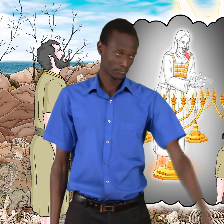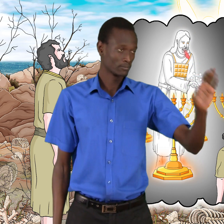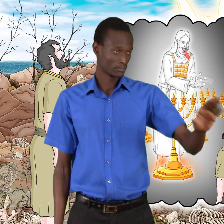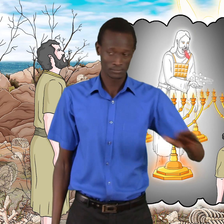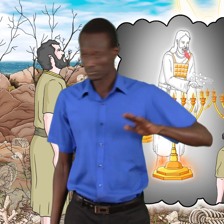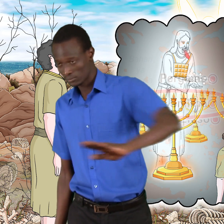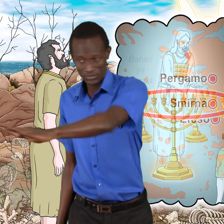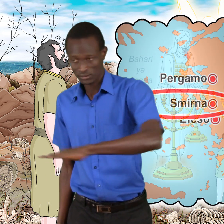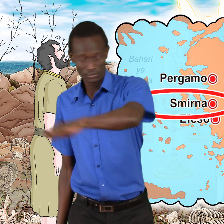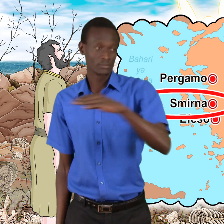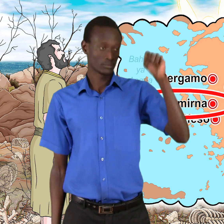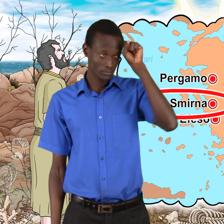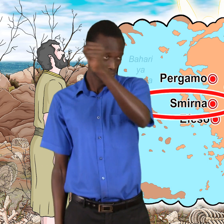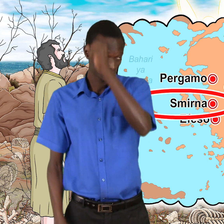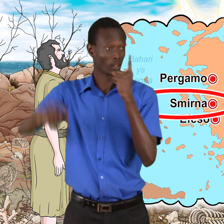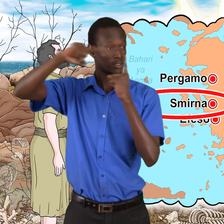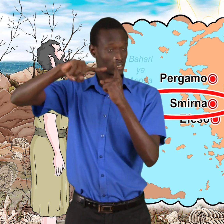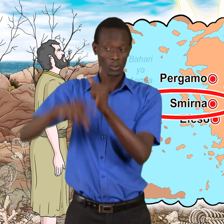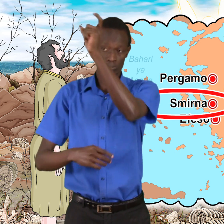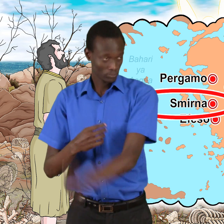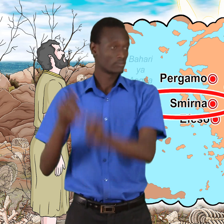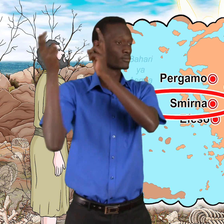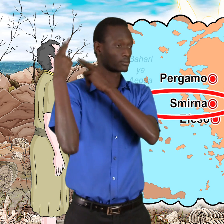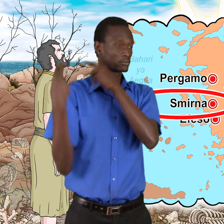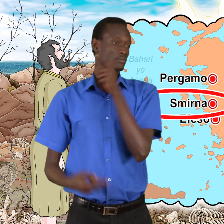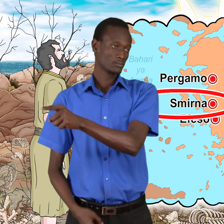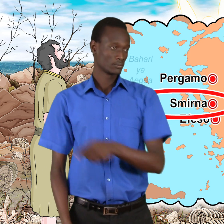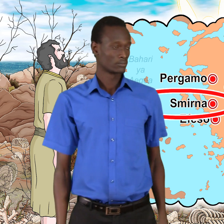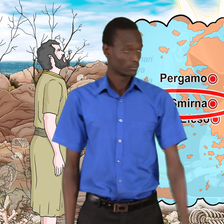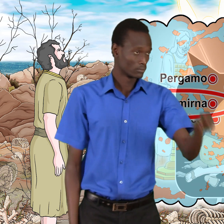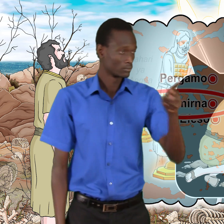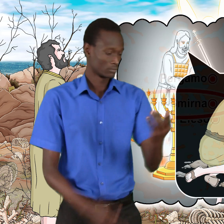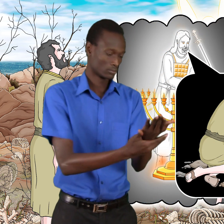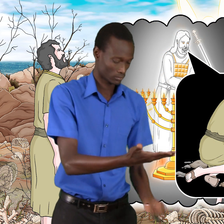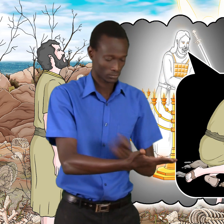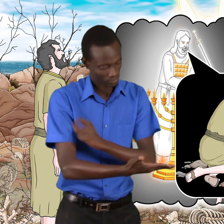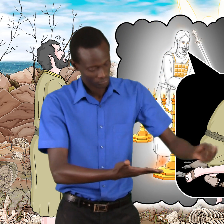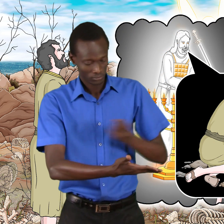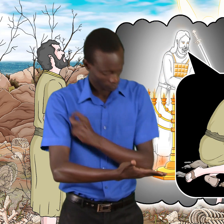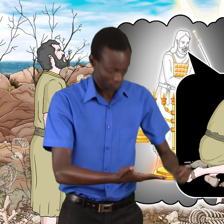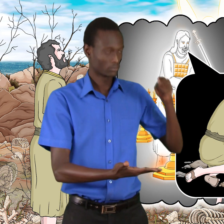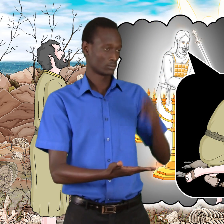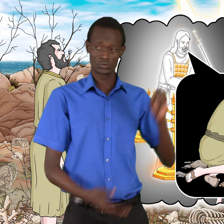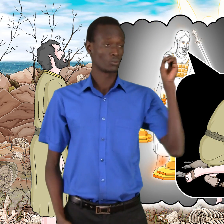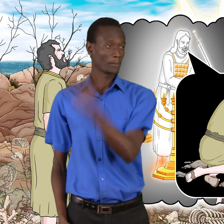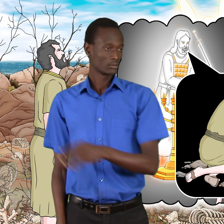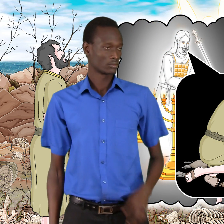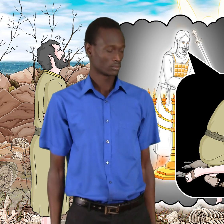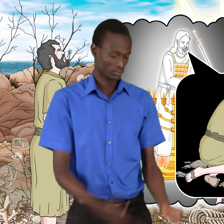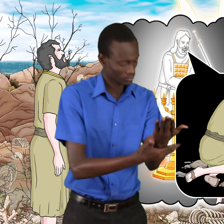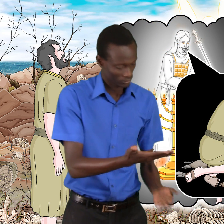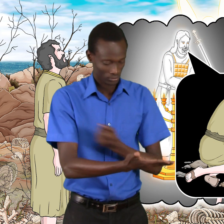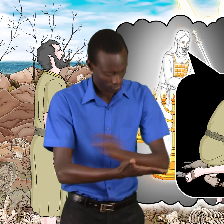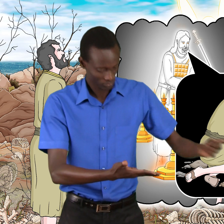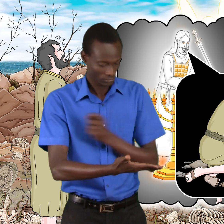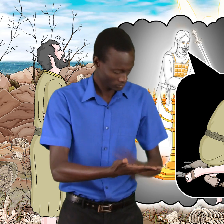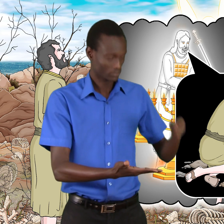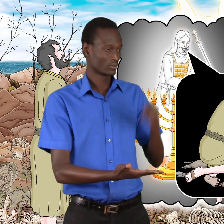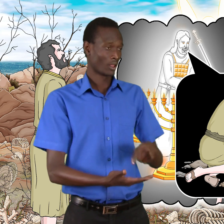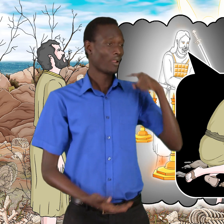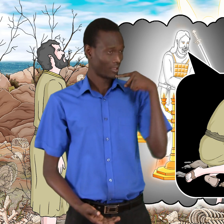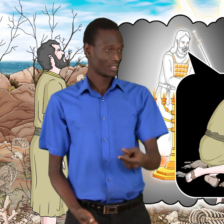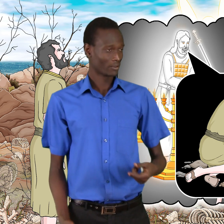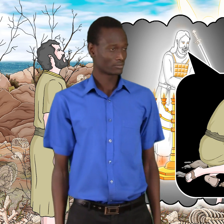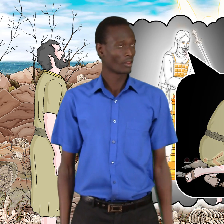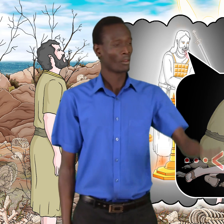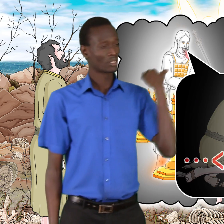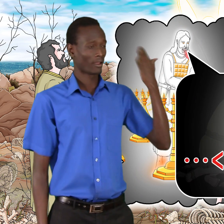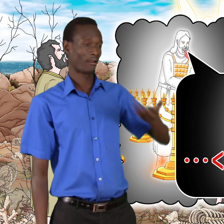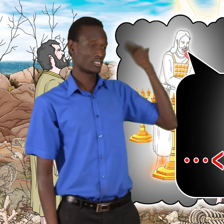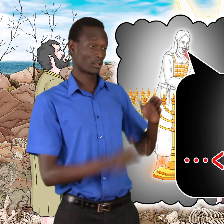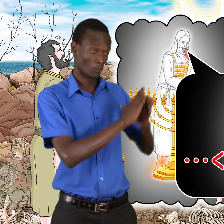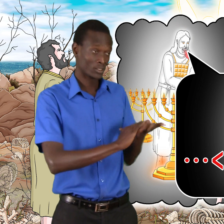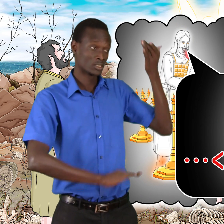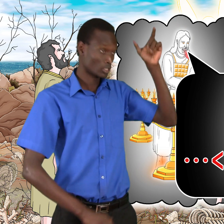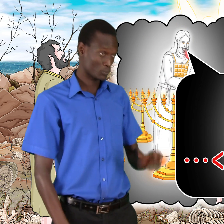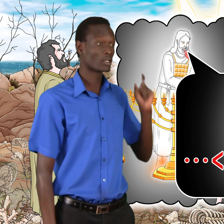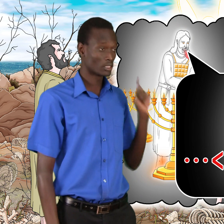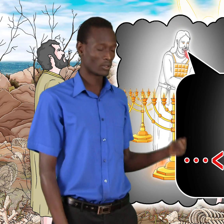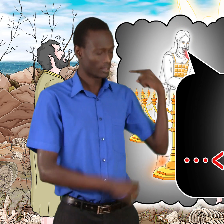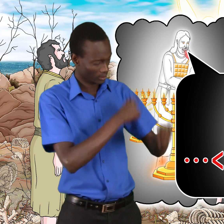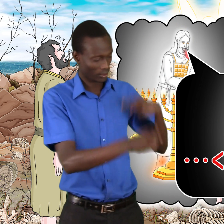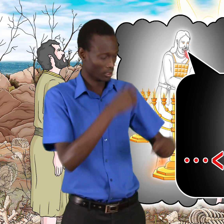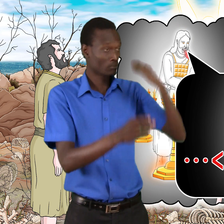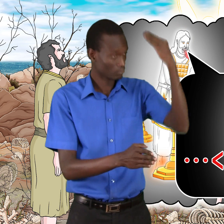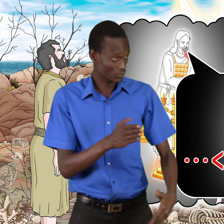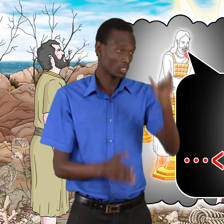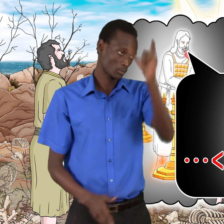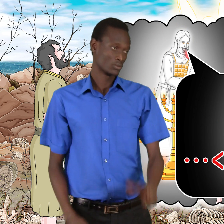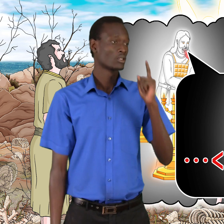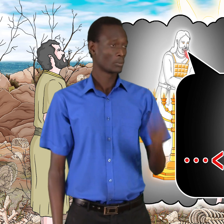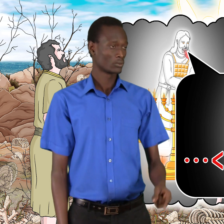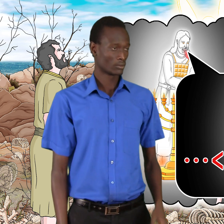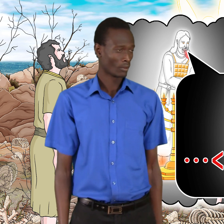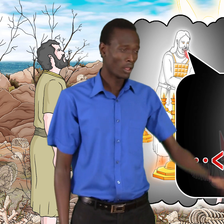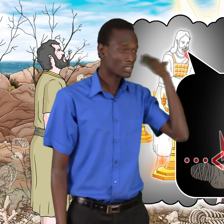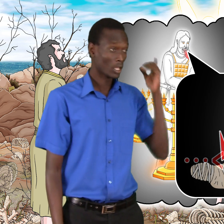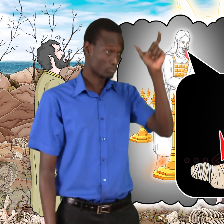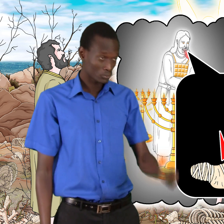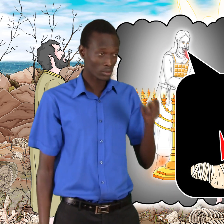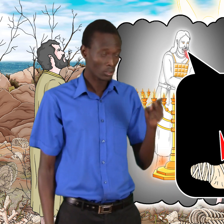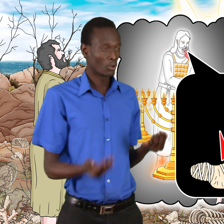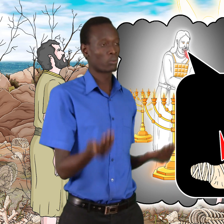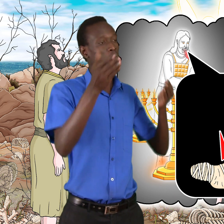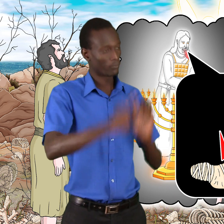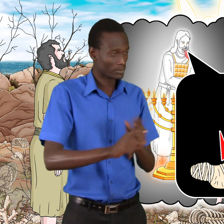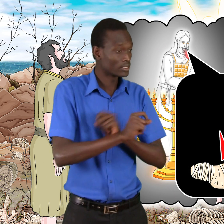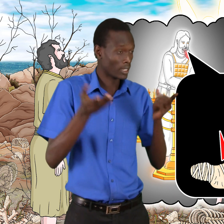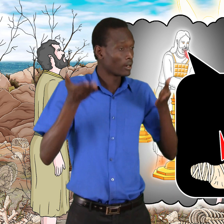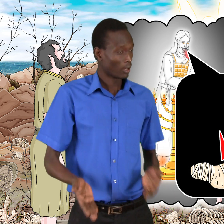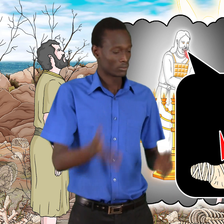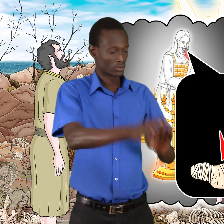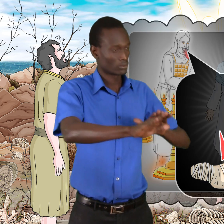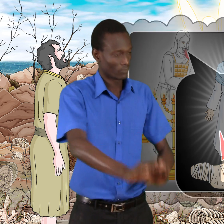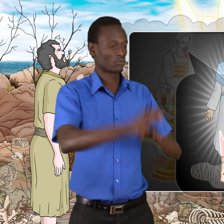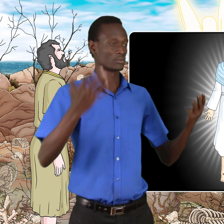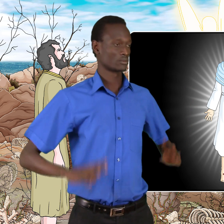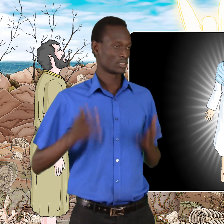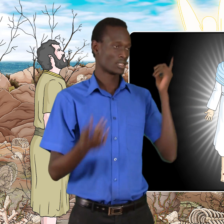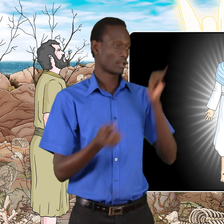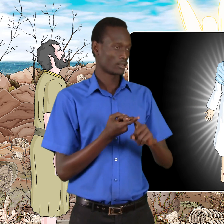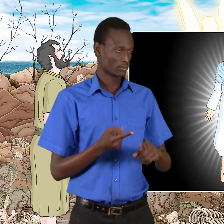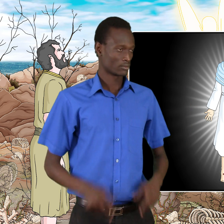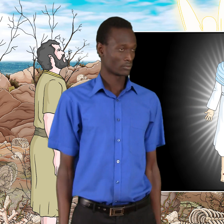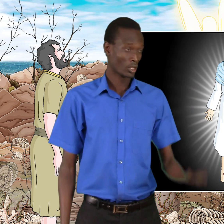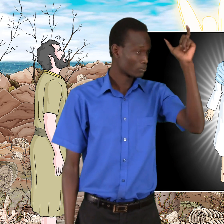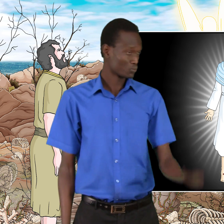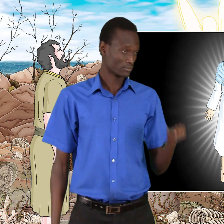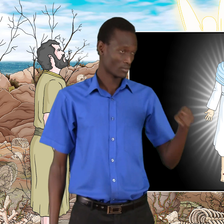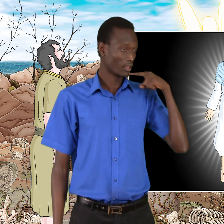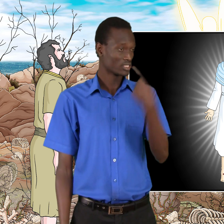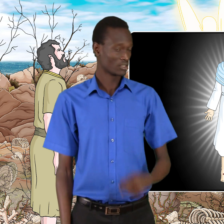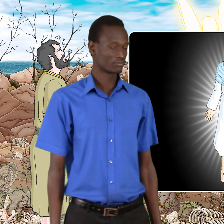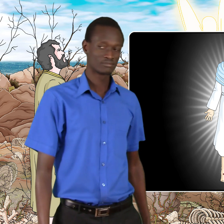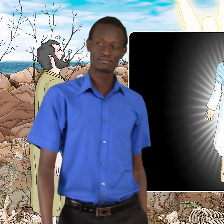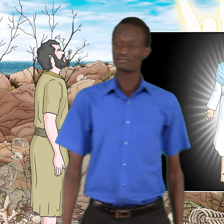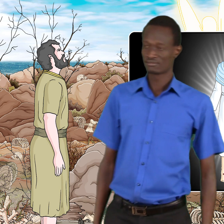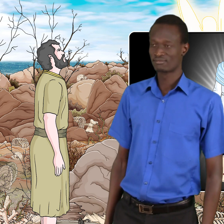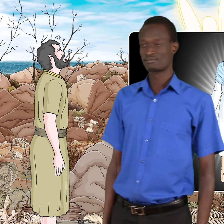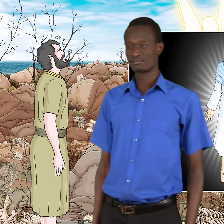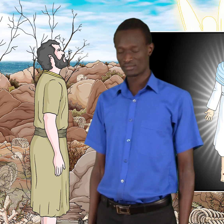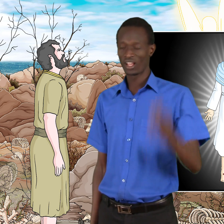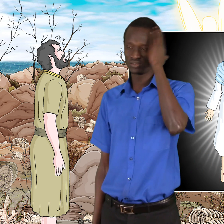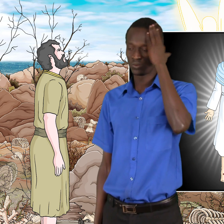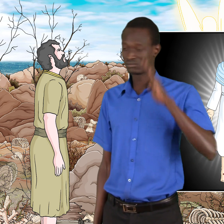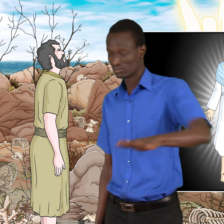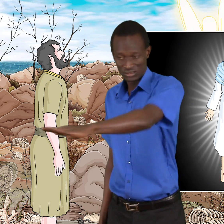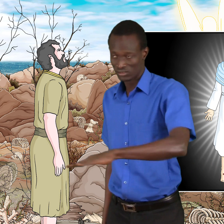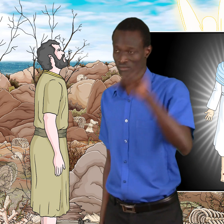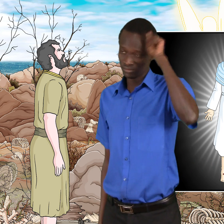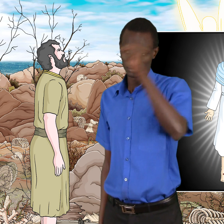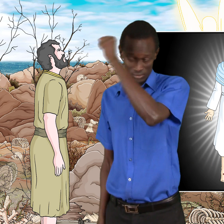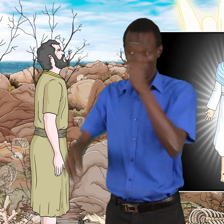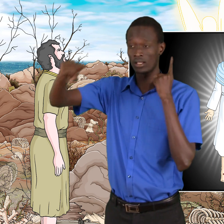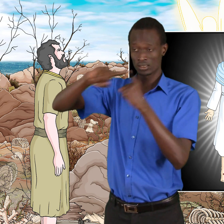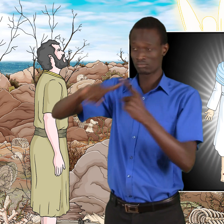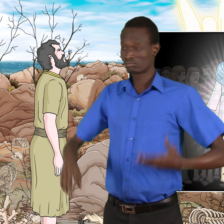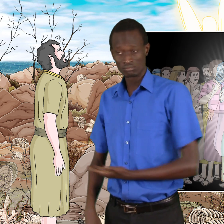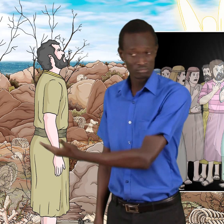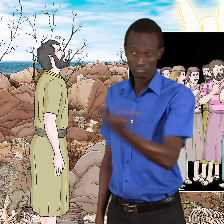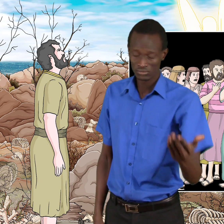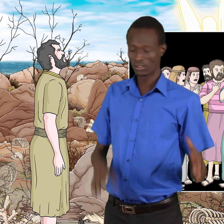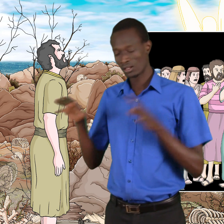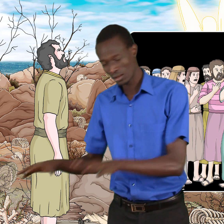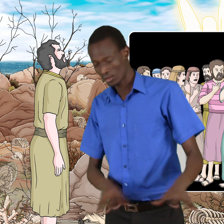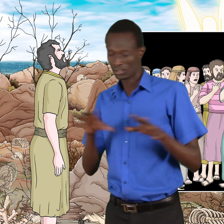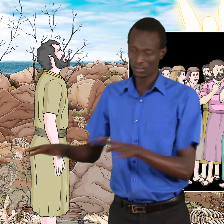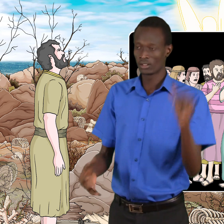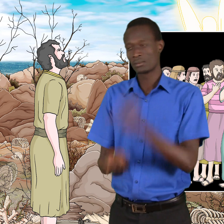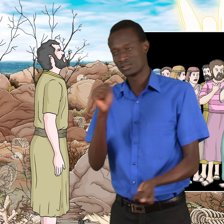To the angel of the church in Smyrna write: These are the words of the First and the Last, who died and returned to life.